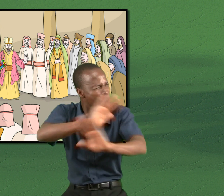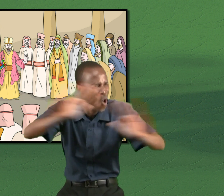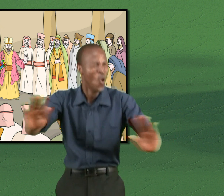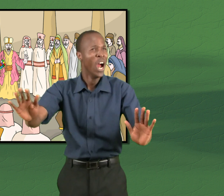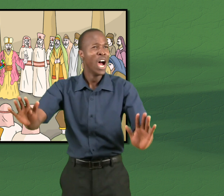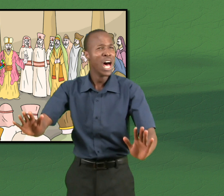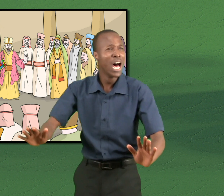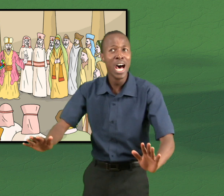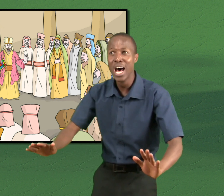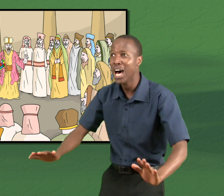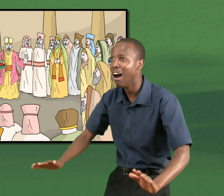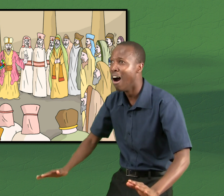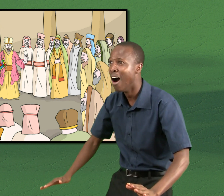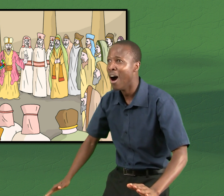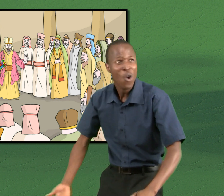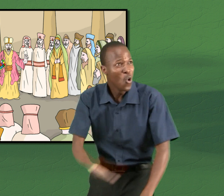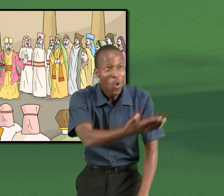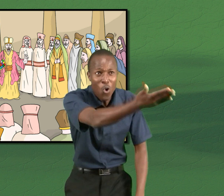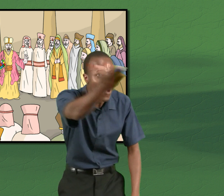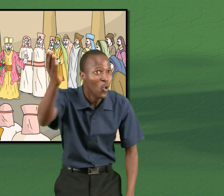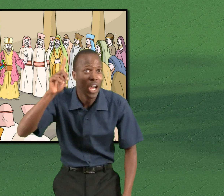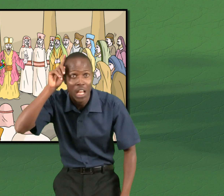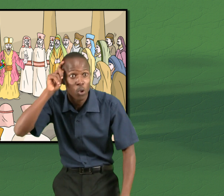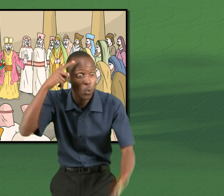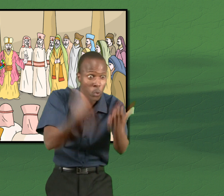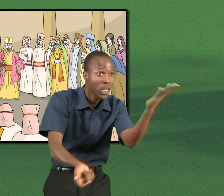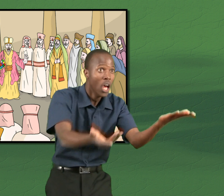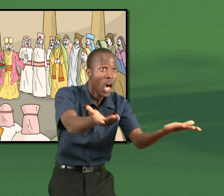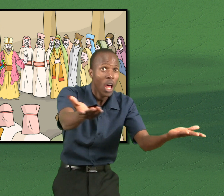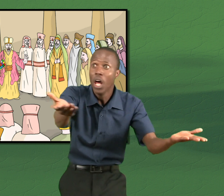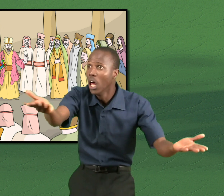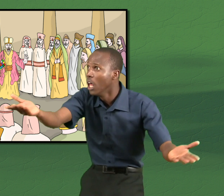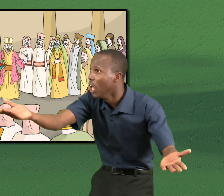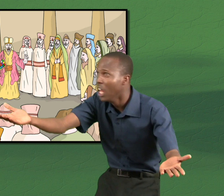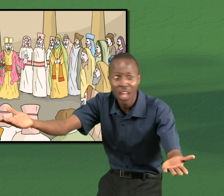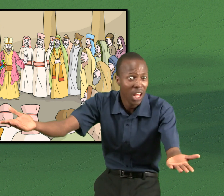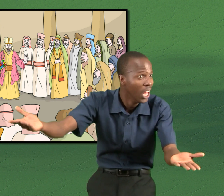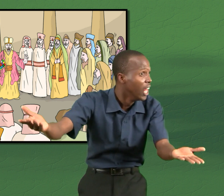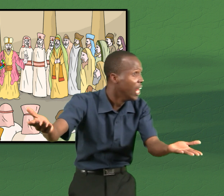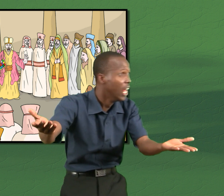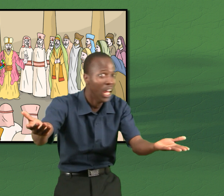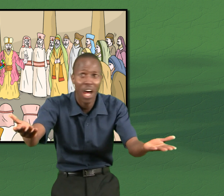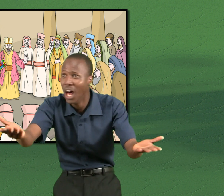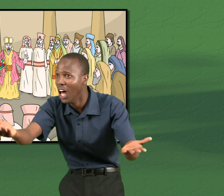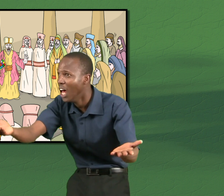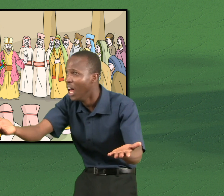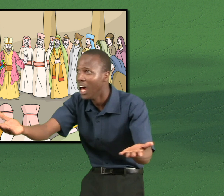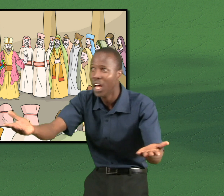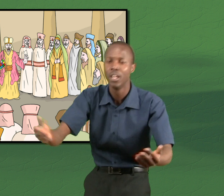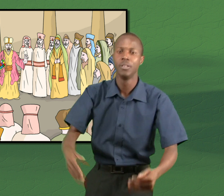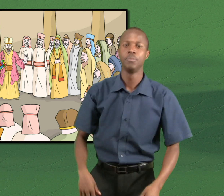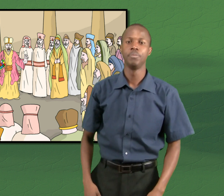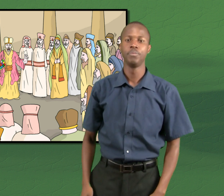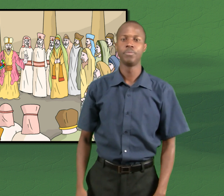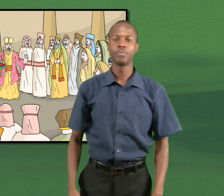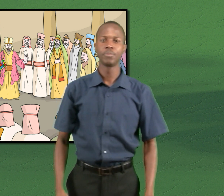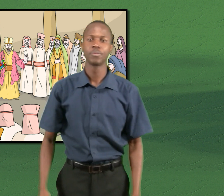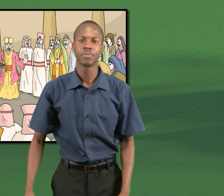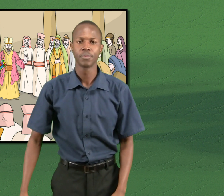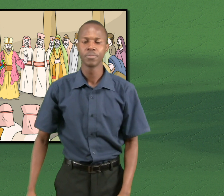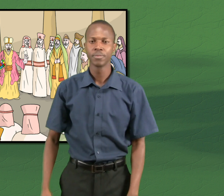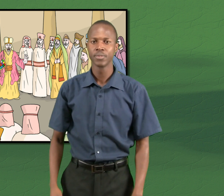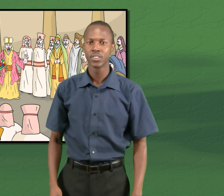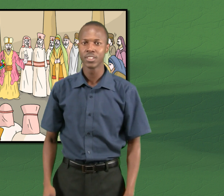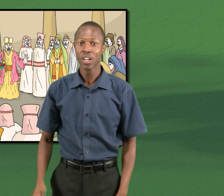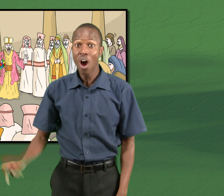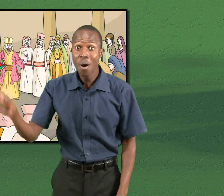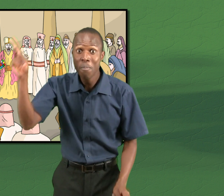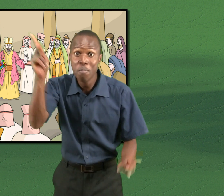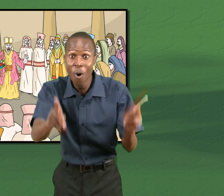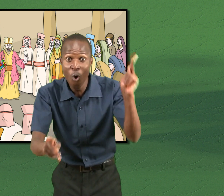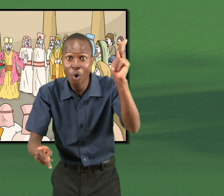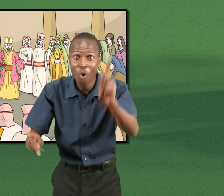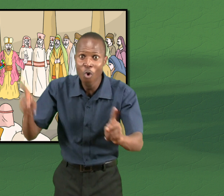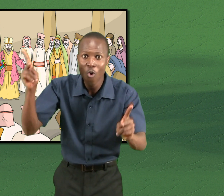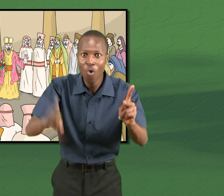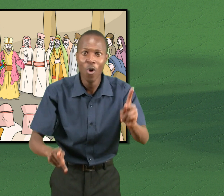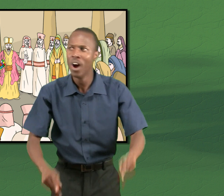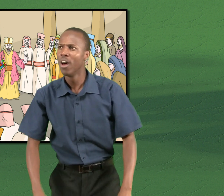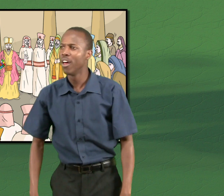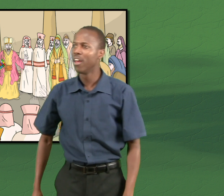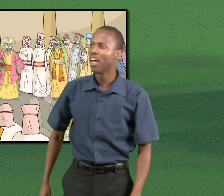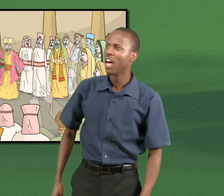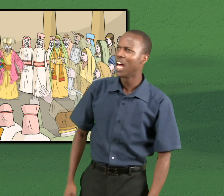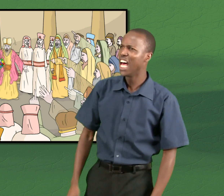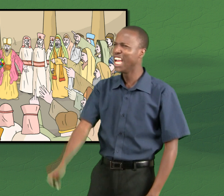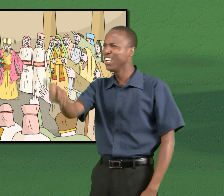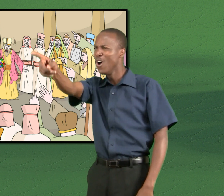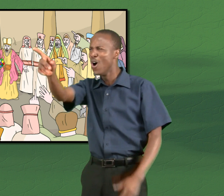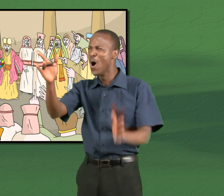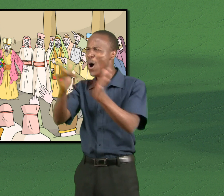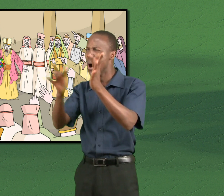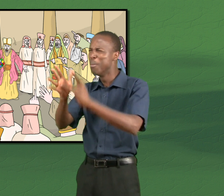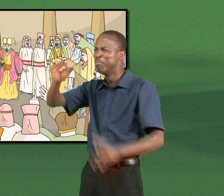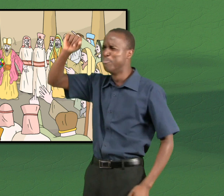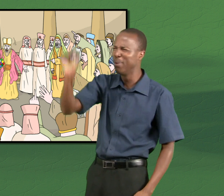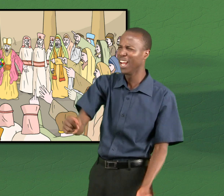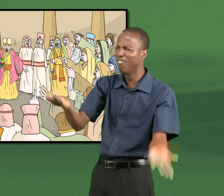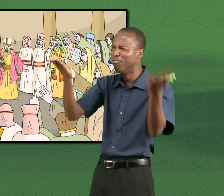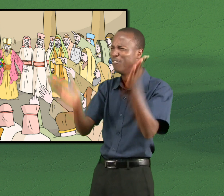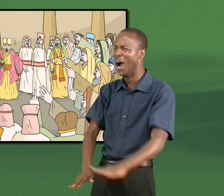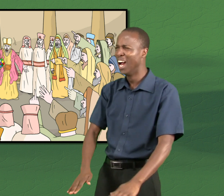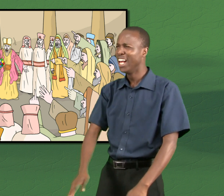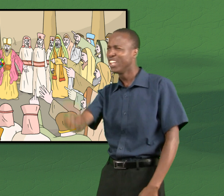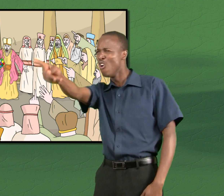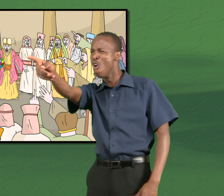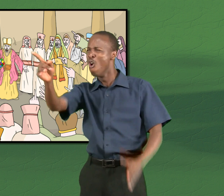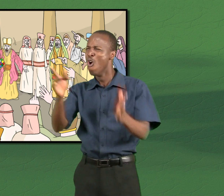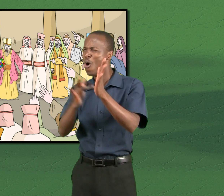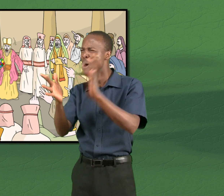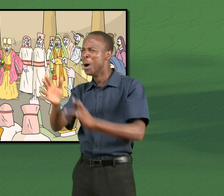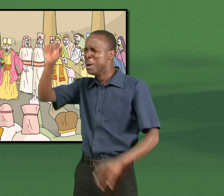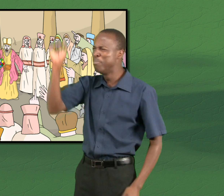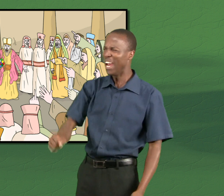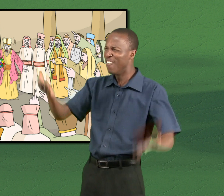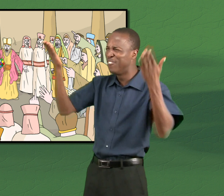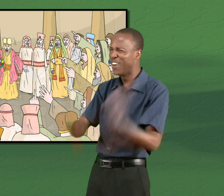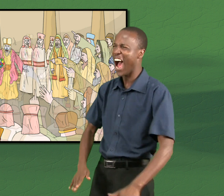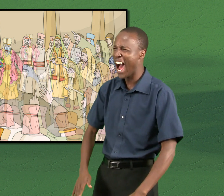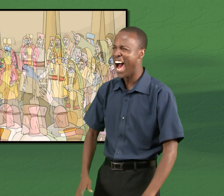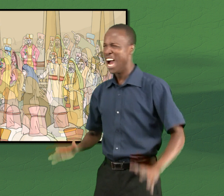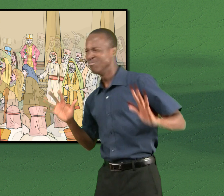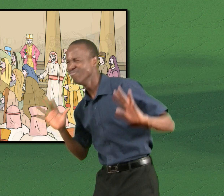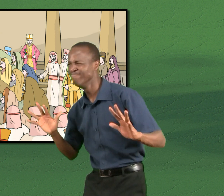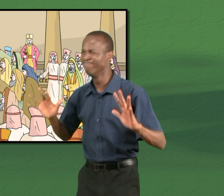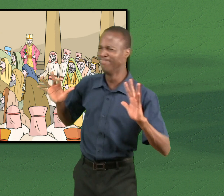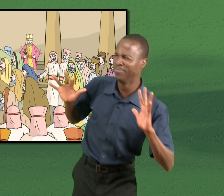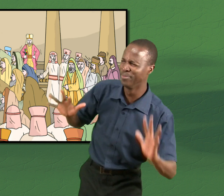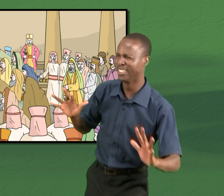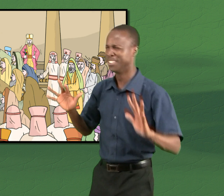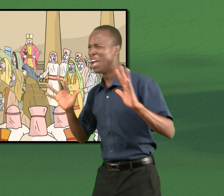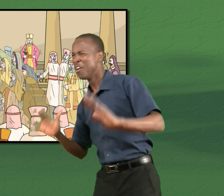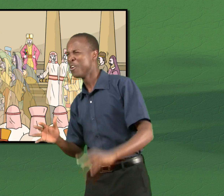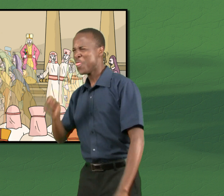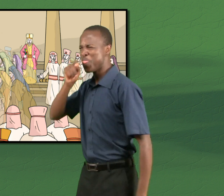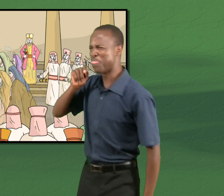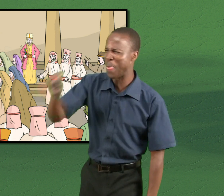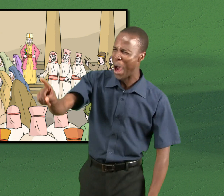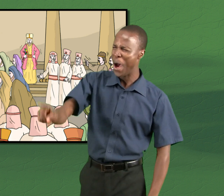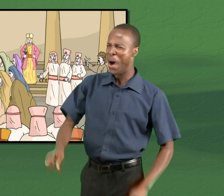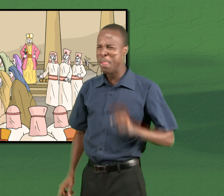Look, now you have heard the blasphemy. What do you think?” “He deserves to die,” they answered.